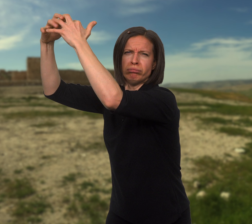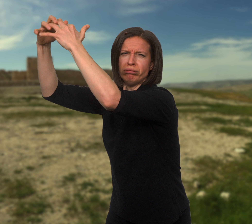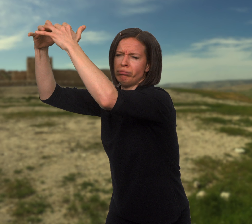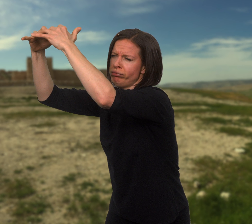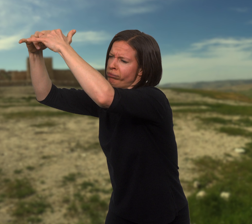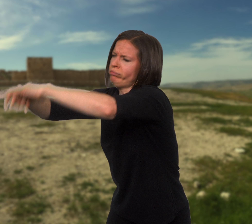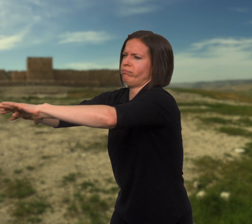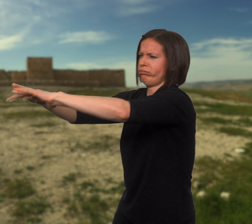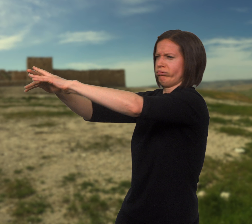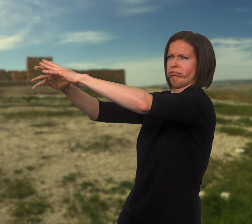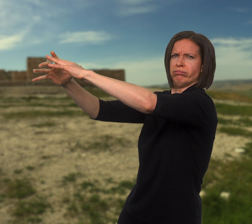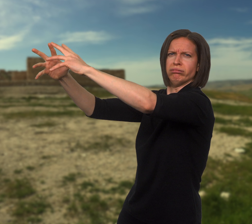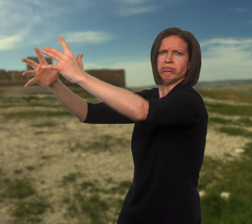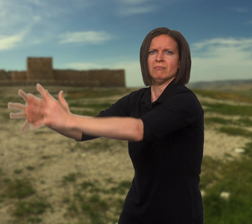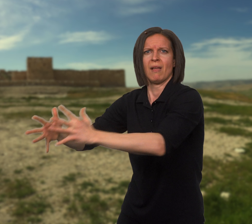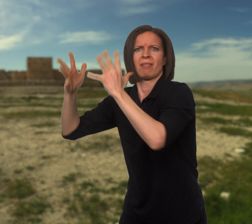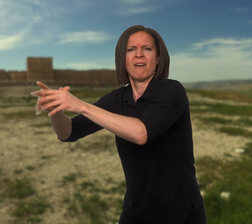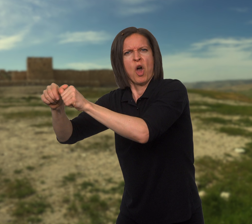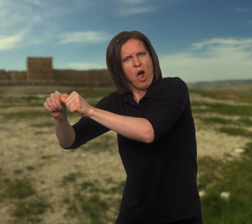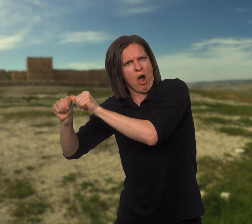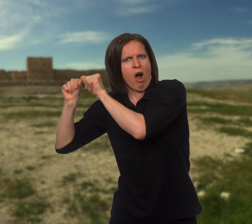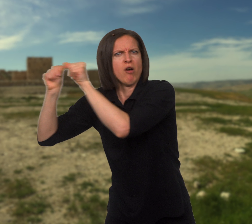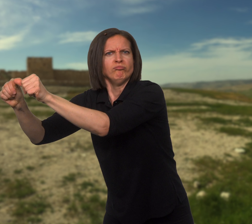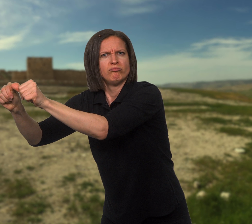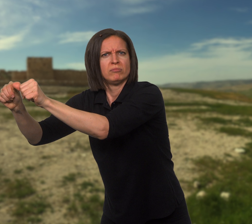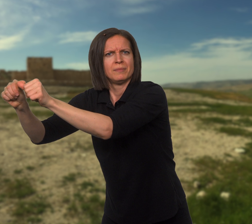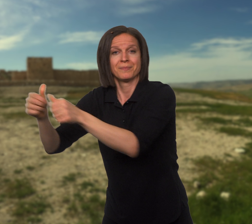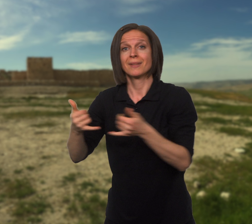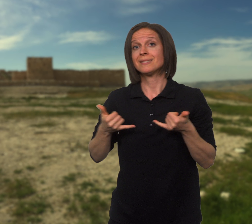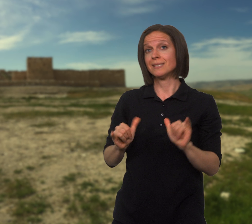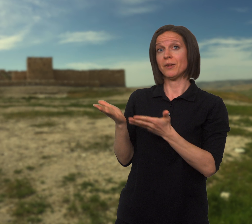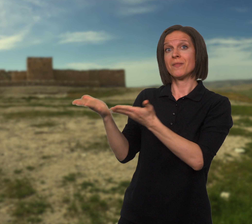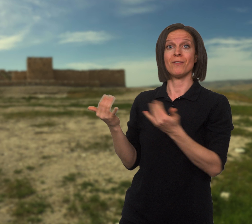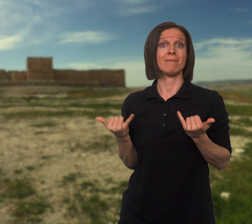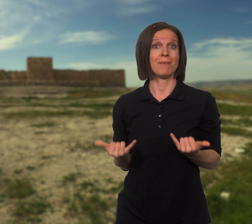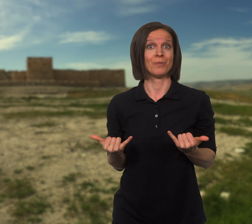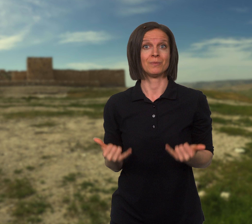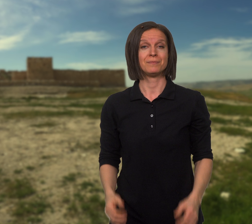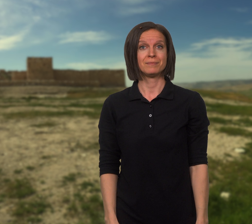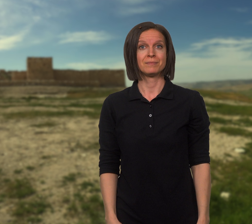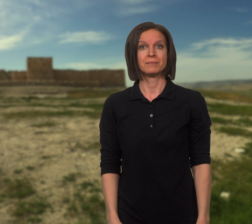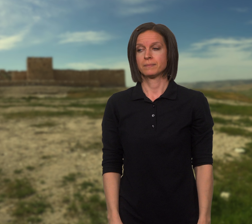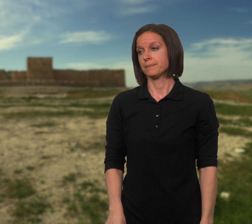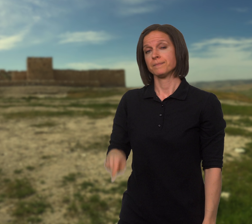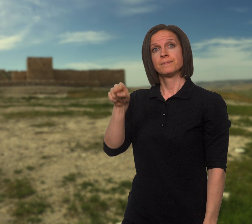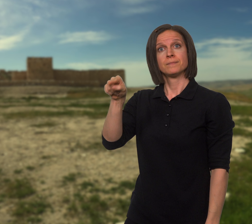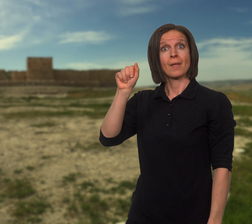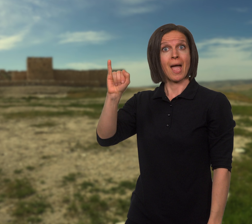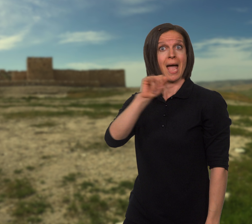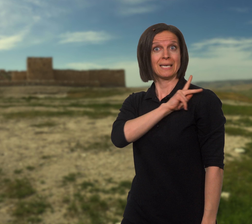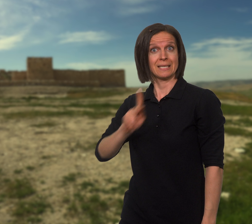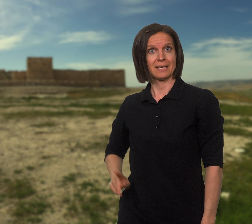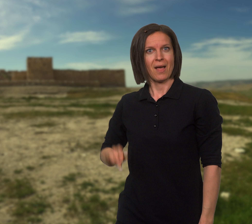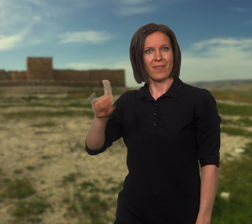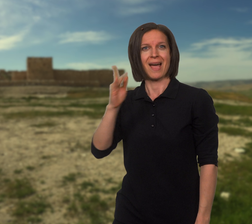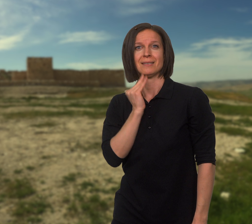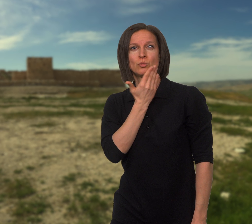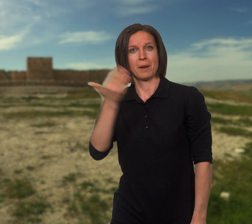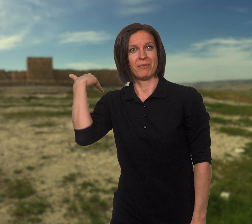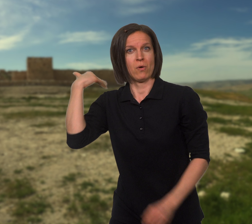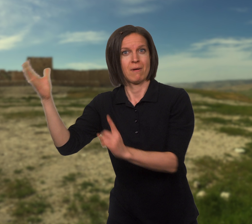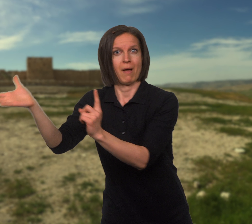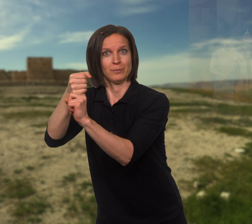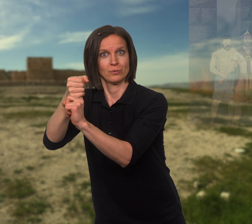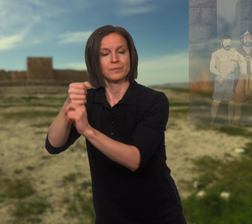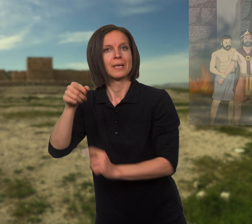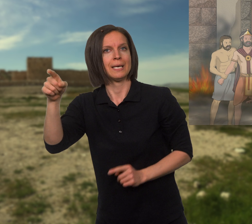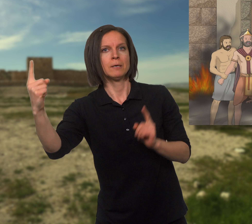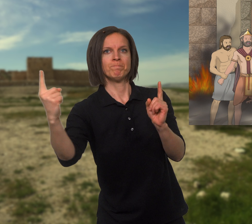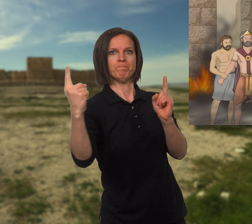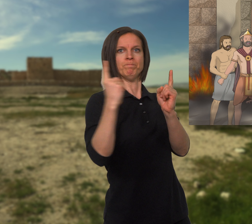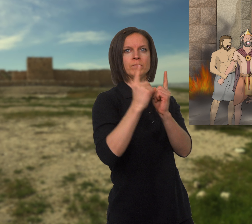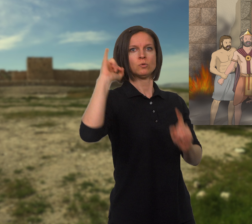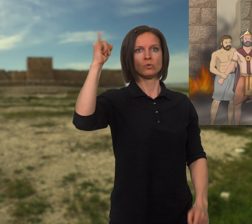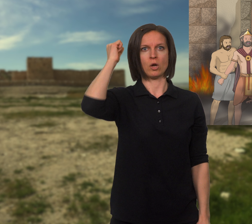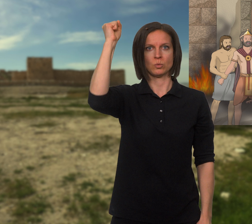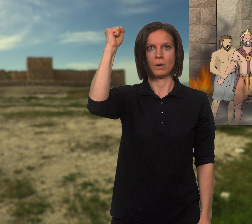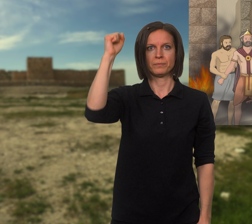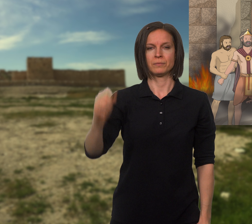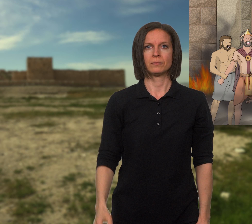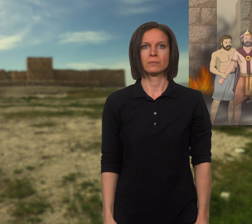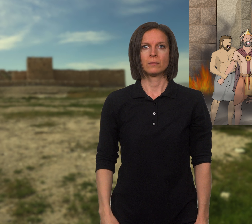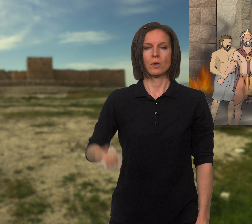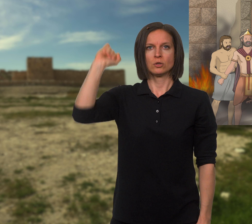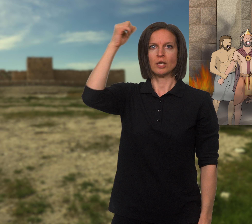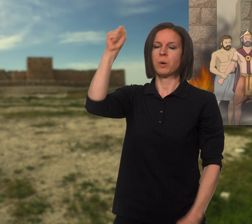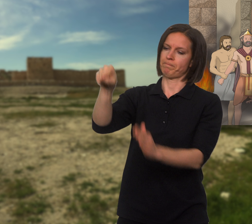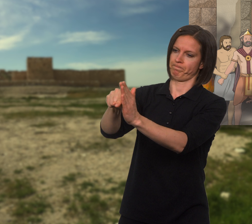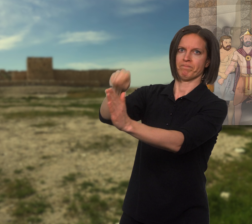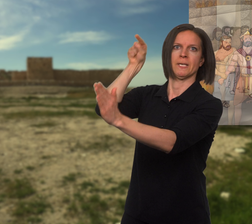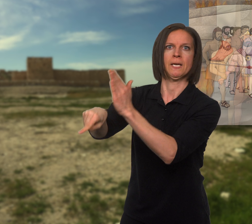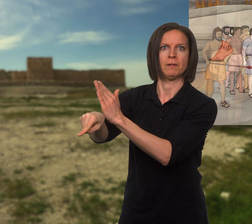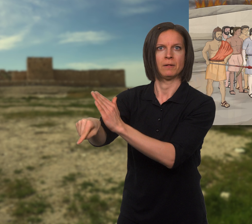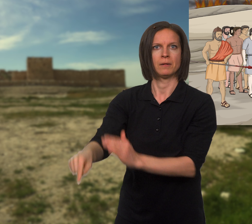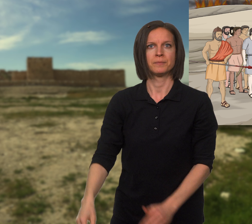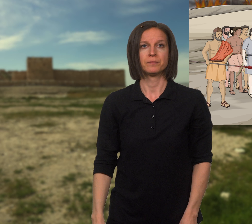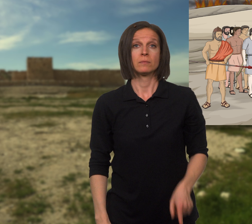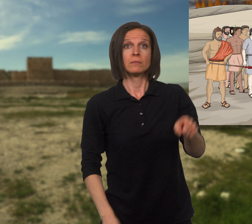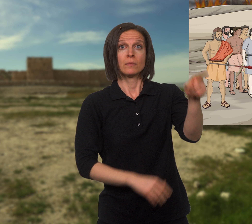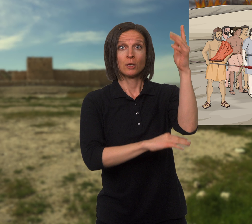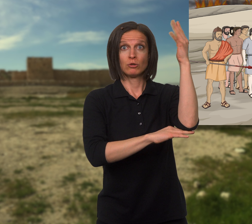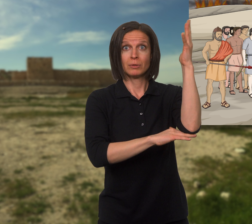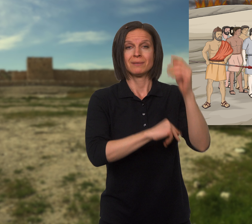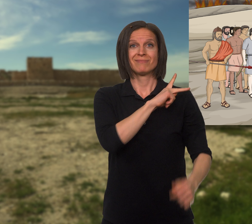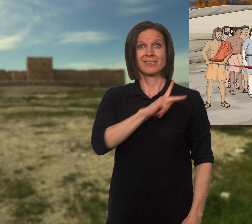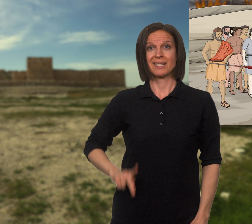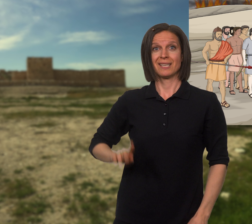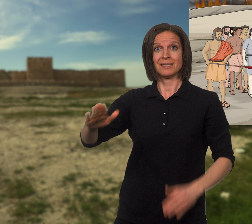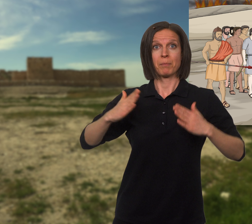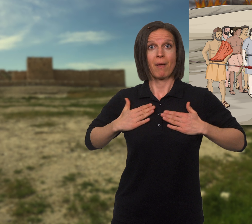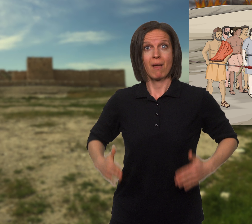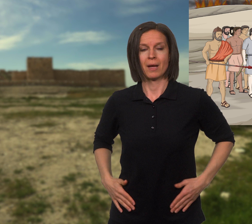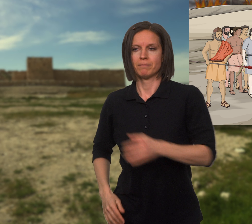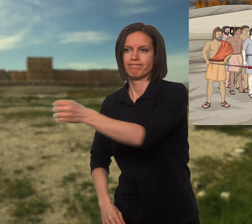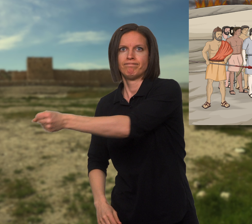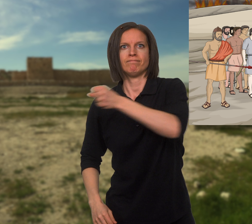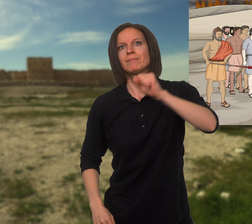So Joshua burned Ai and made it a permanent heap of ruins, a desolation to this day.